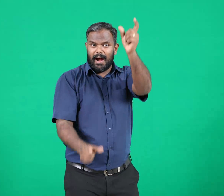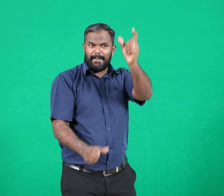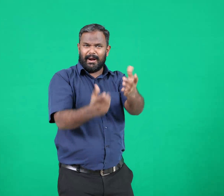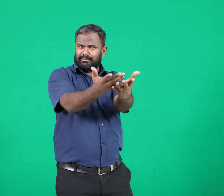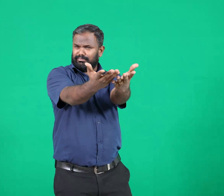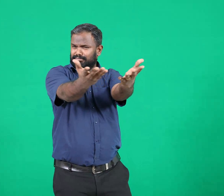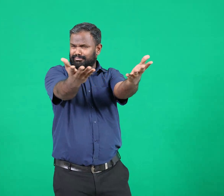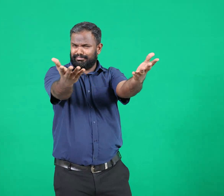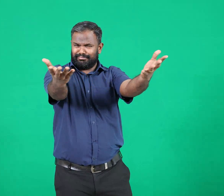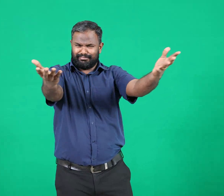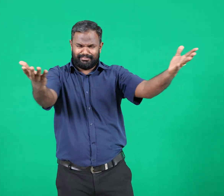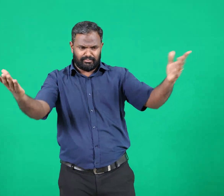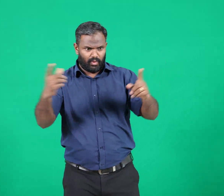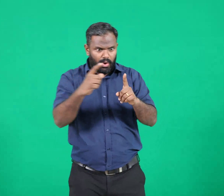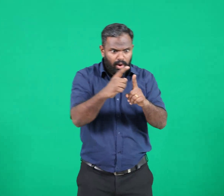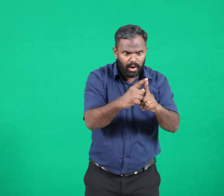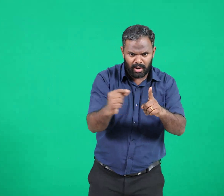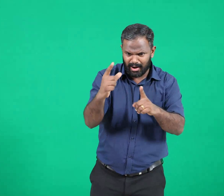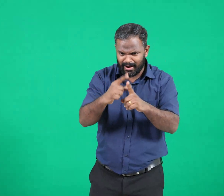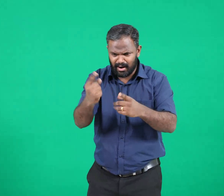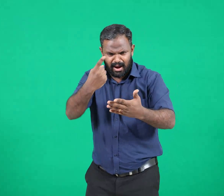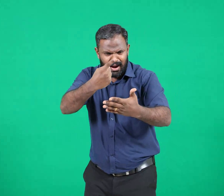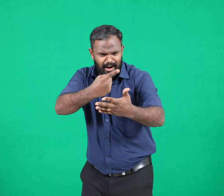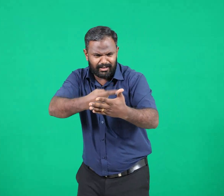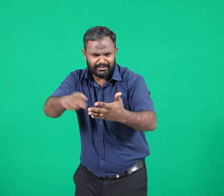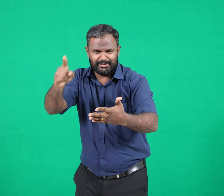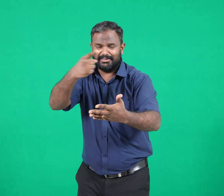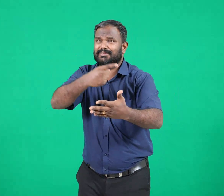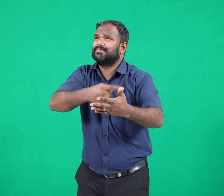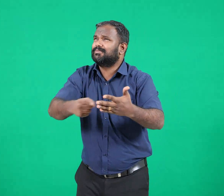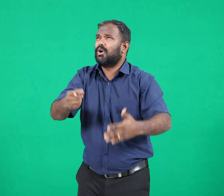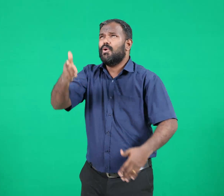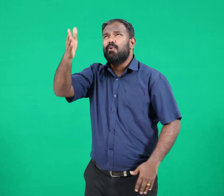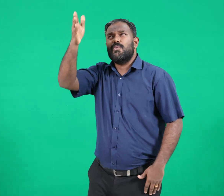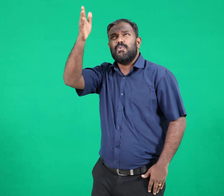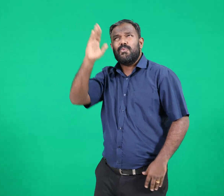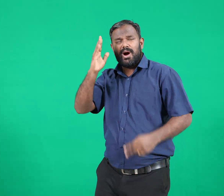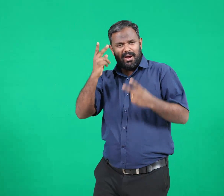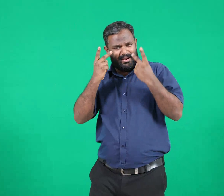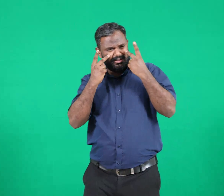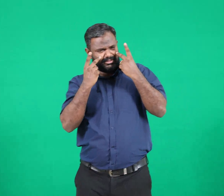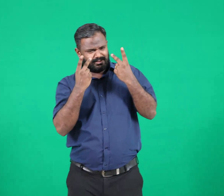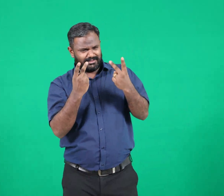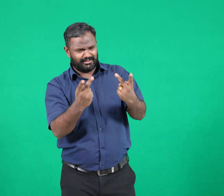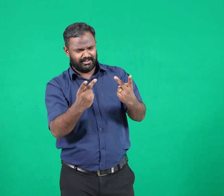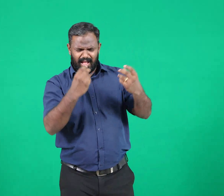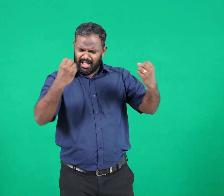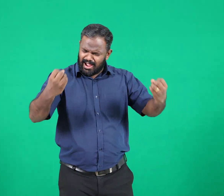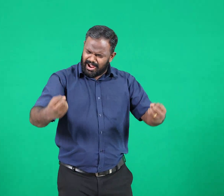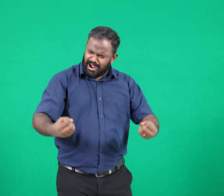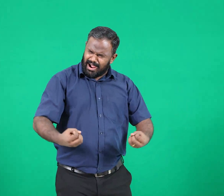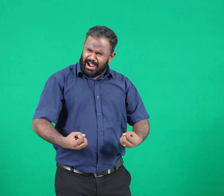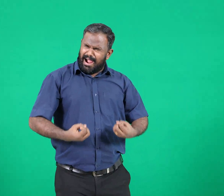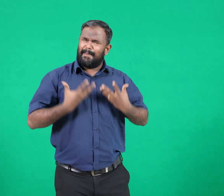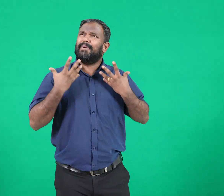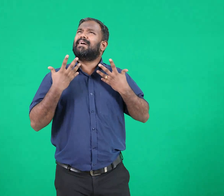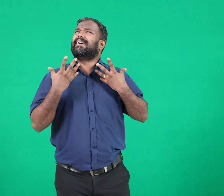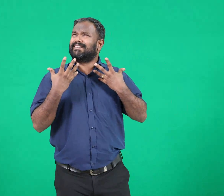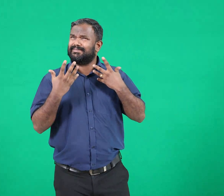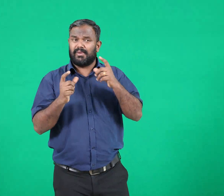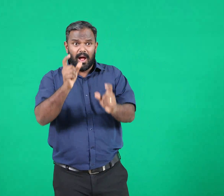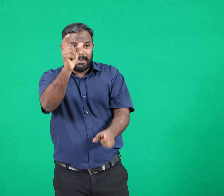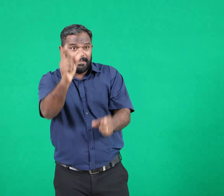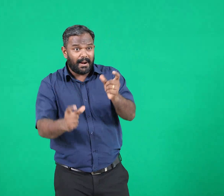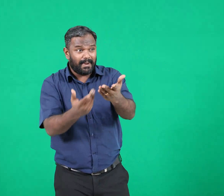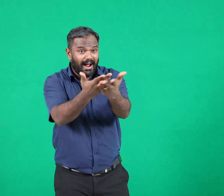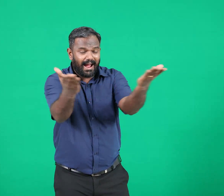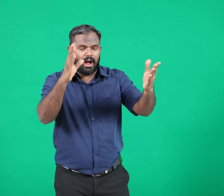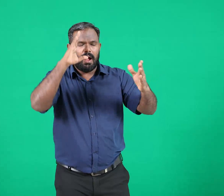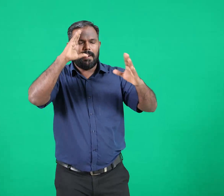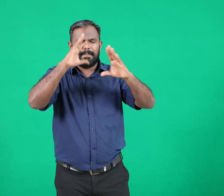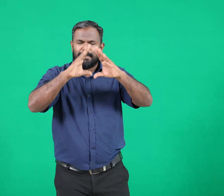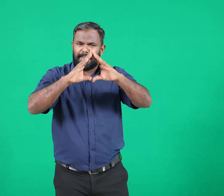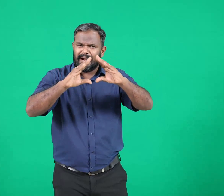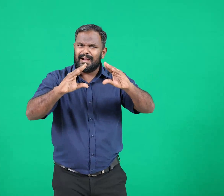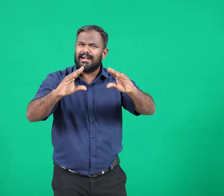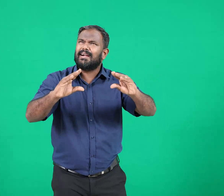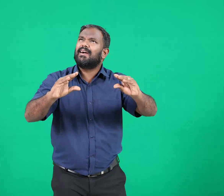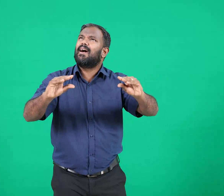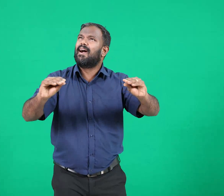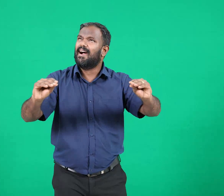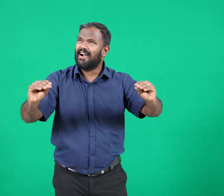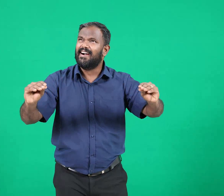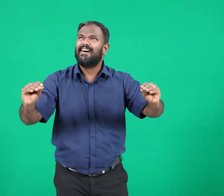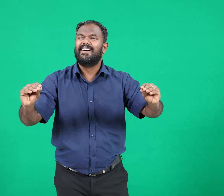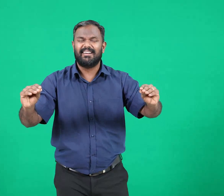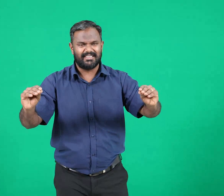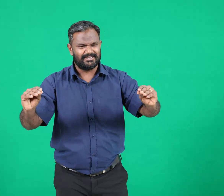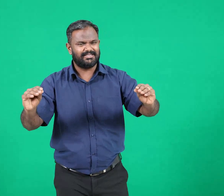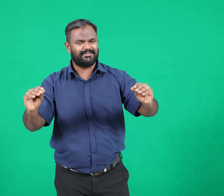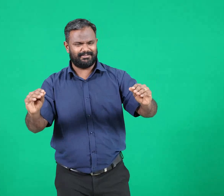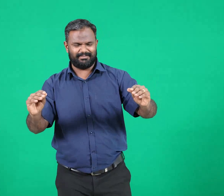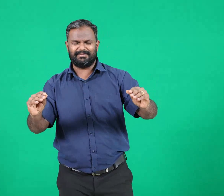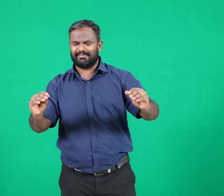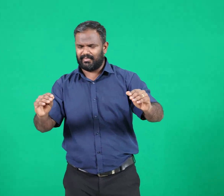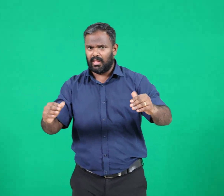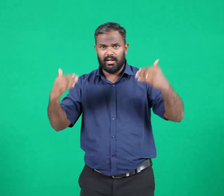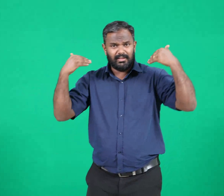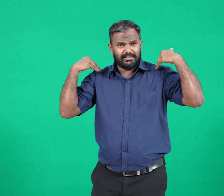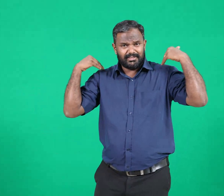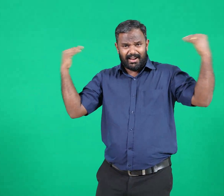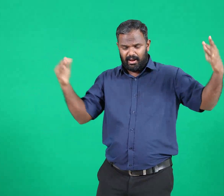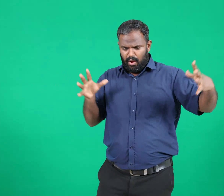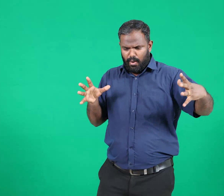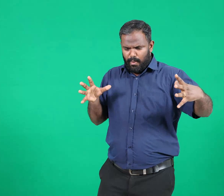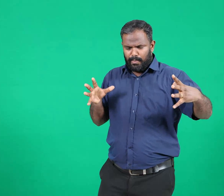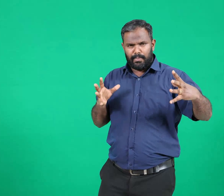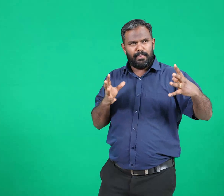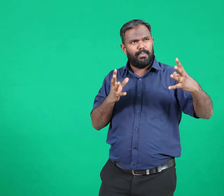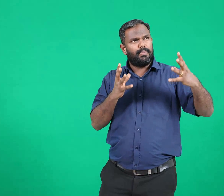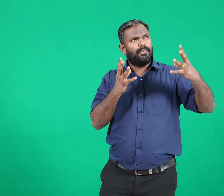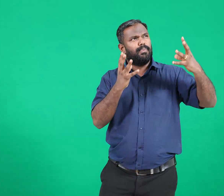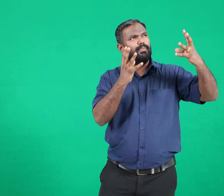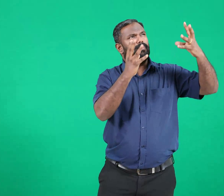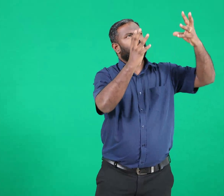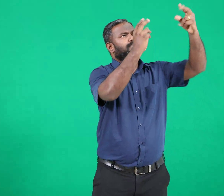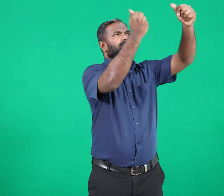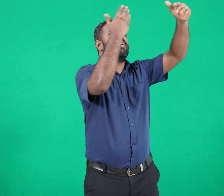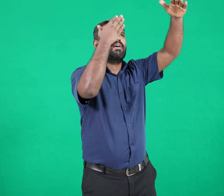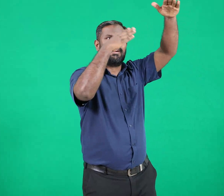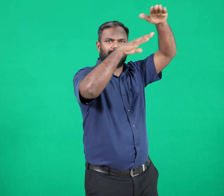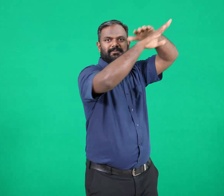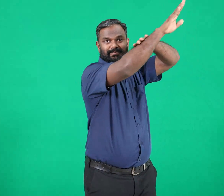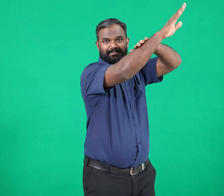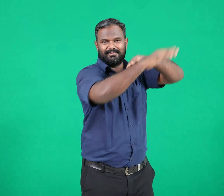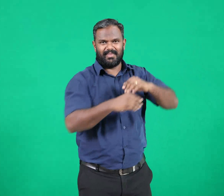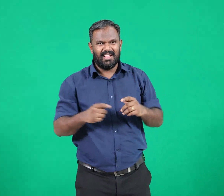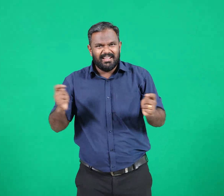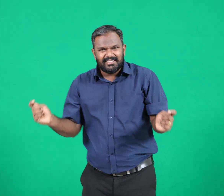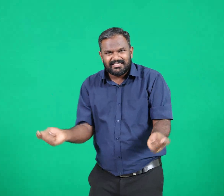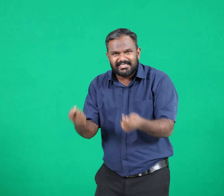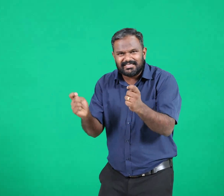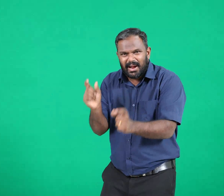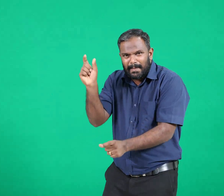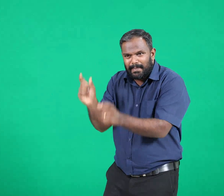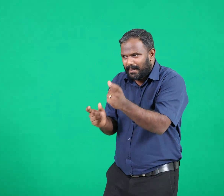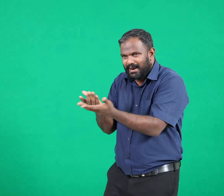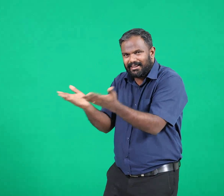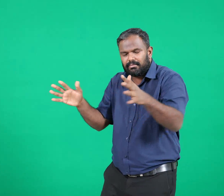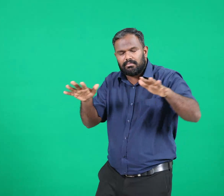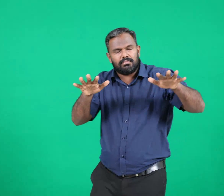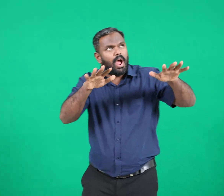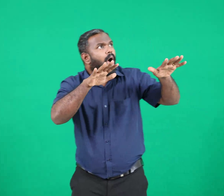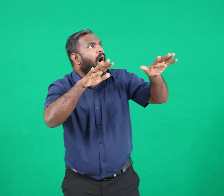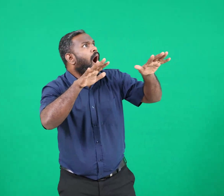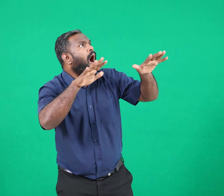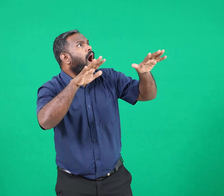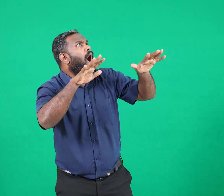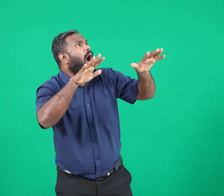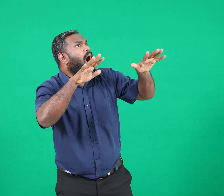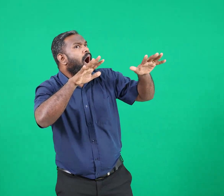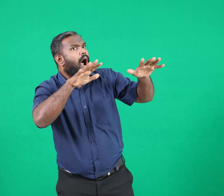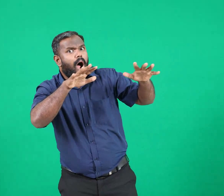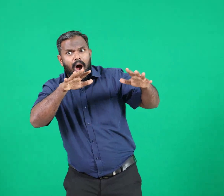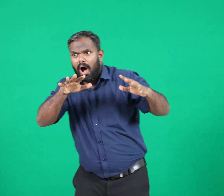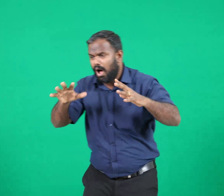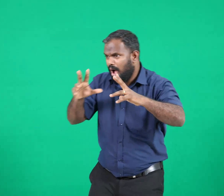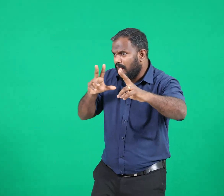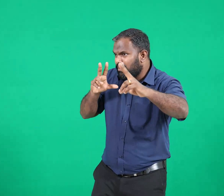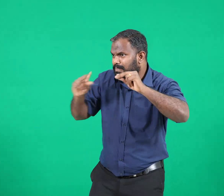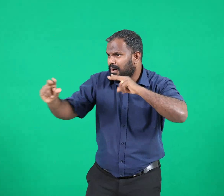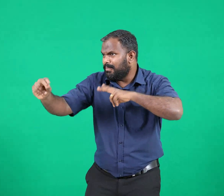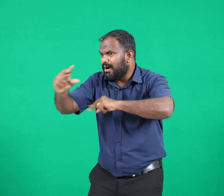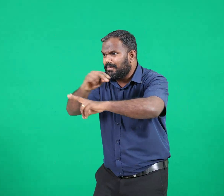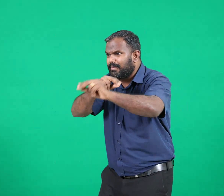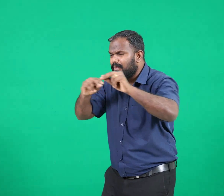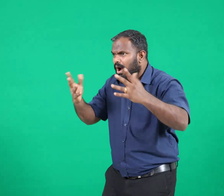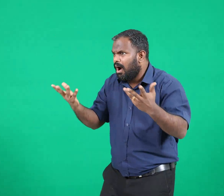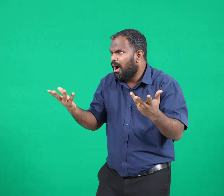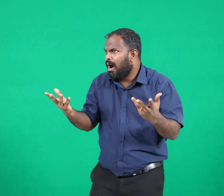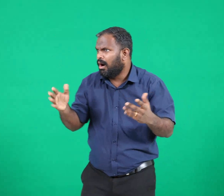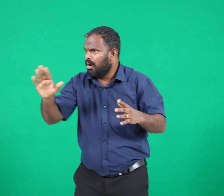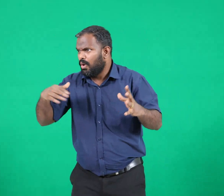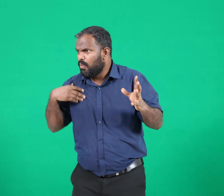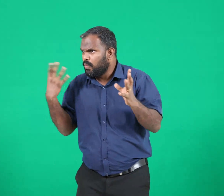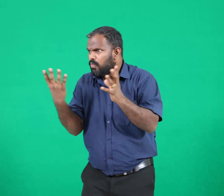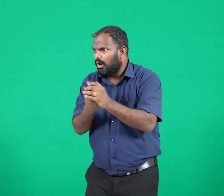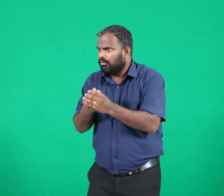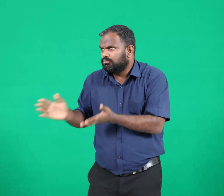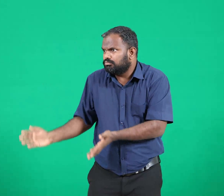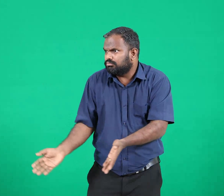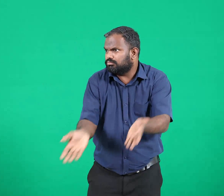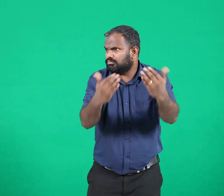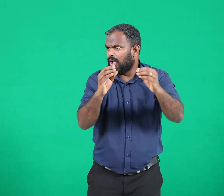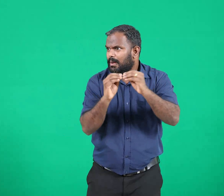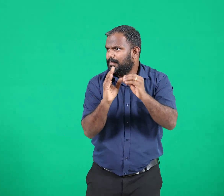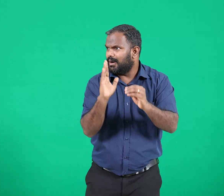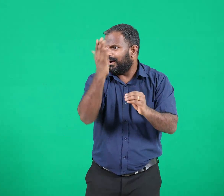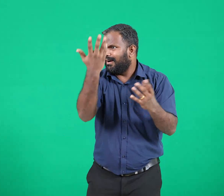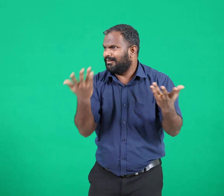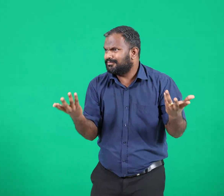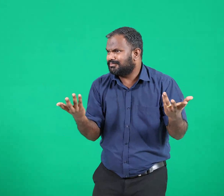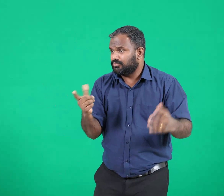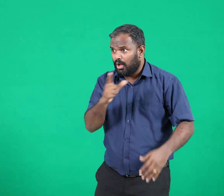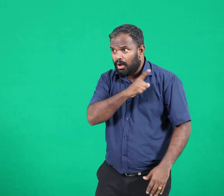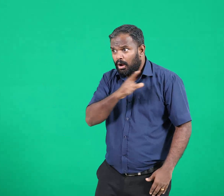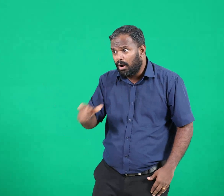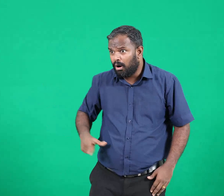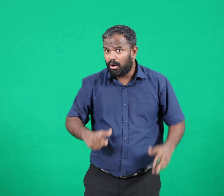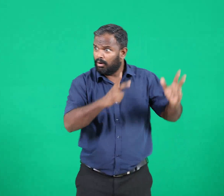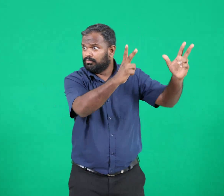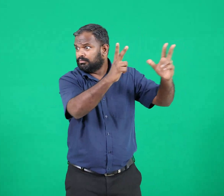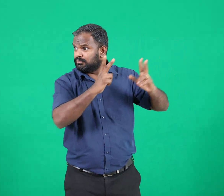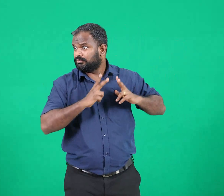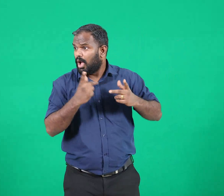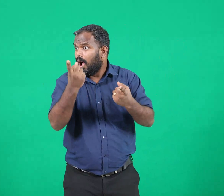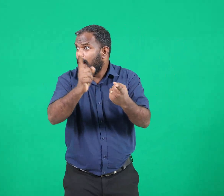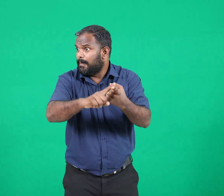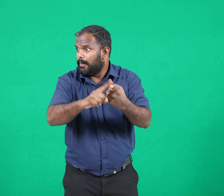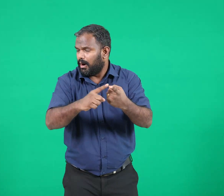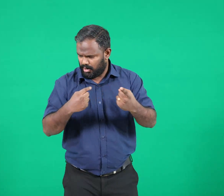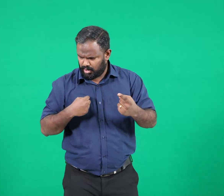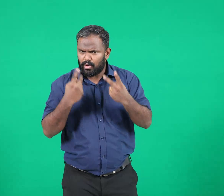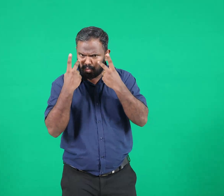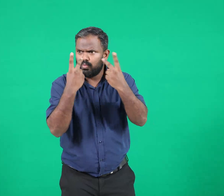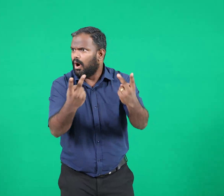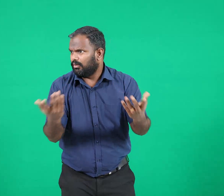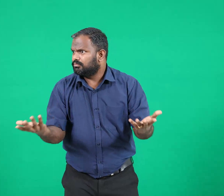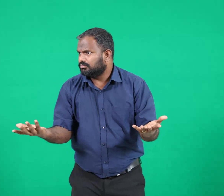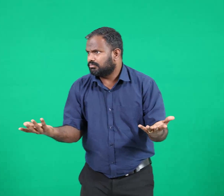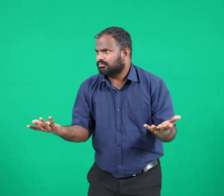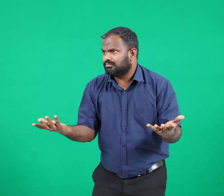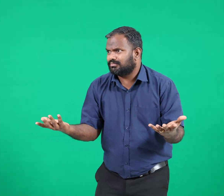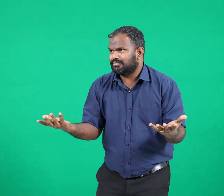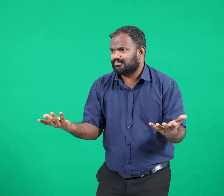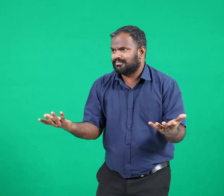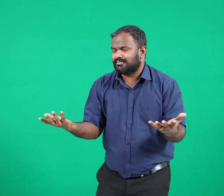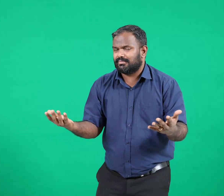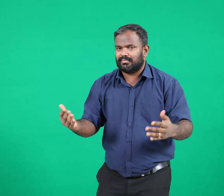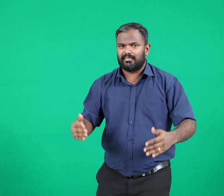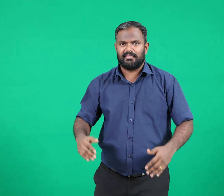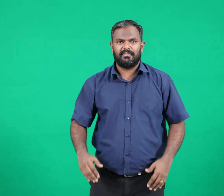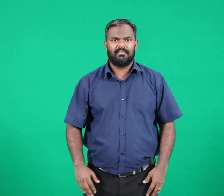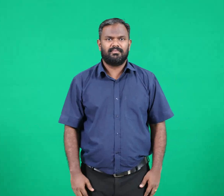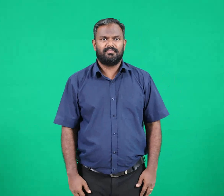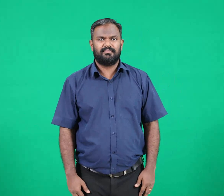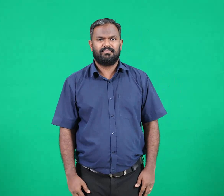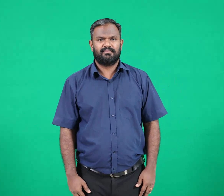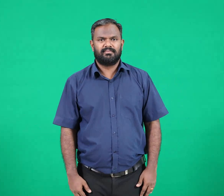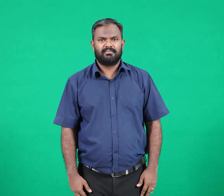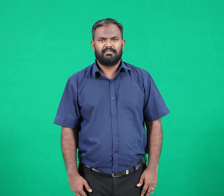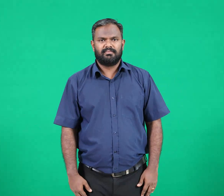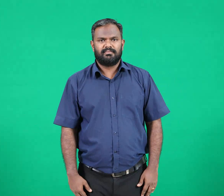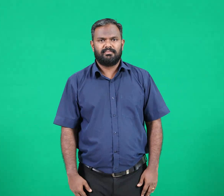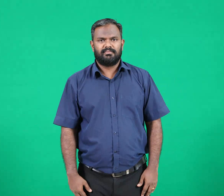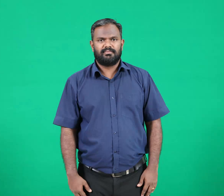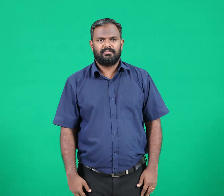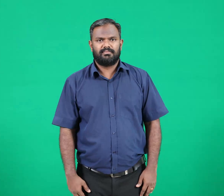When the angels had left them and gone into heaven, the shepherds said to one another, "Let us go to Bethlehem and see this thing that has happened, which the Lord has made known to us."